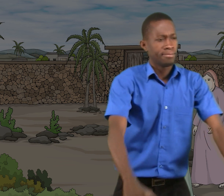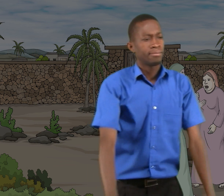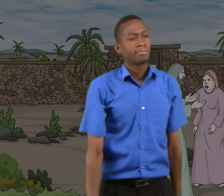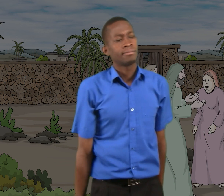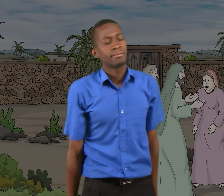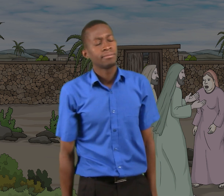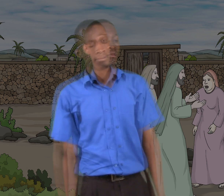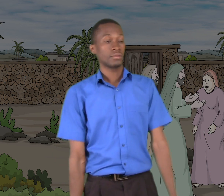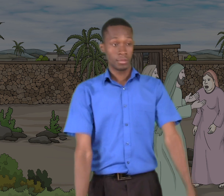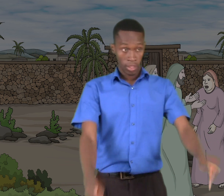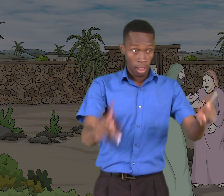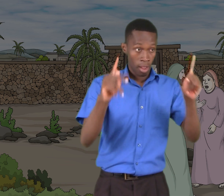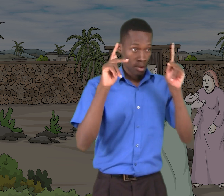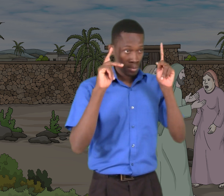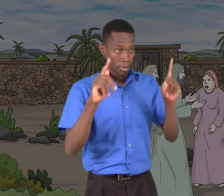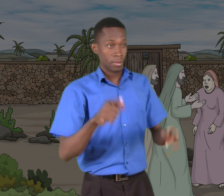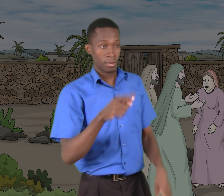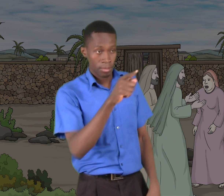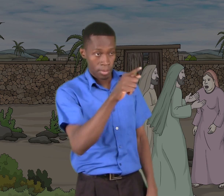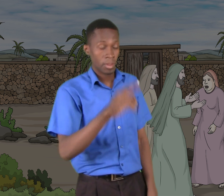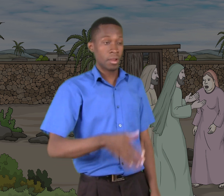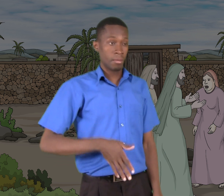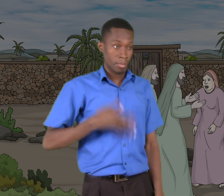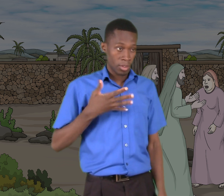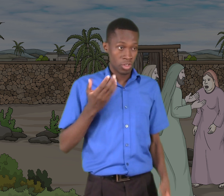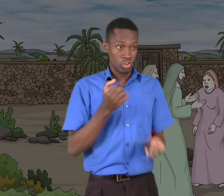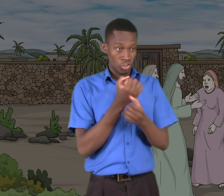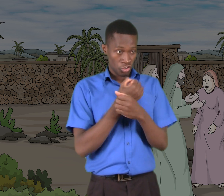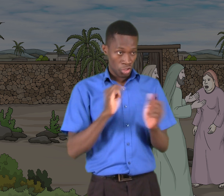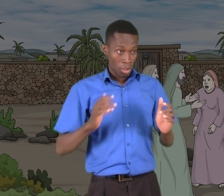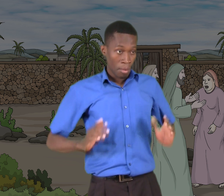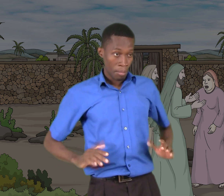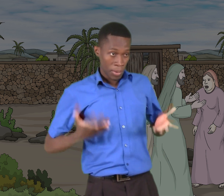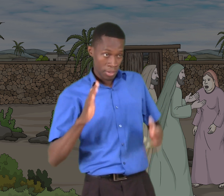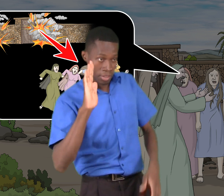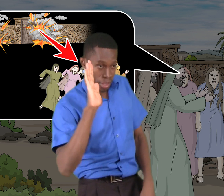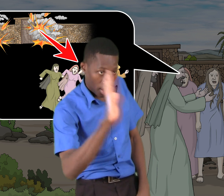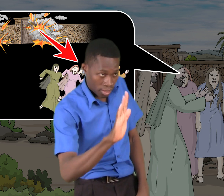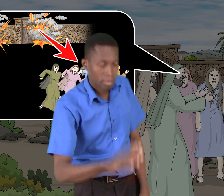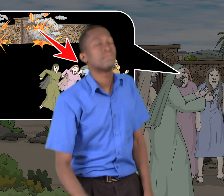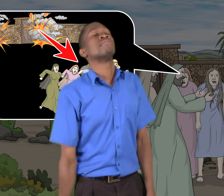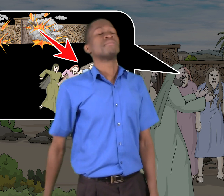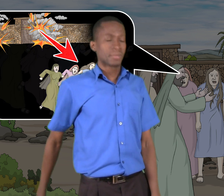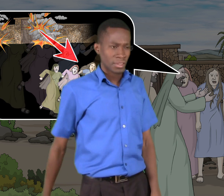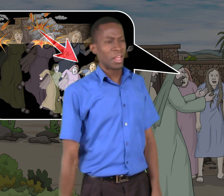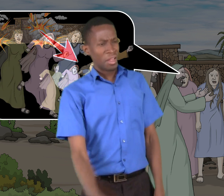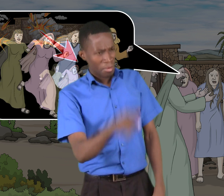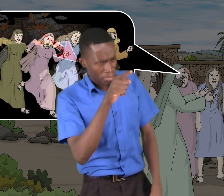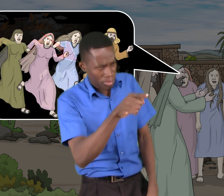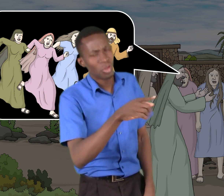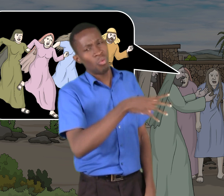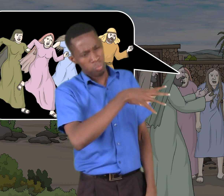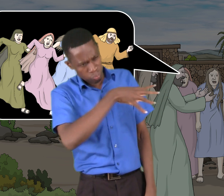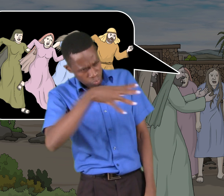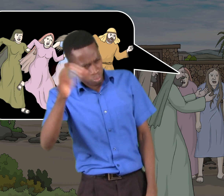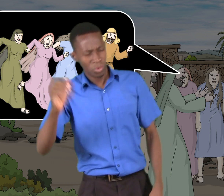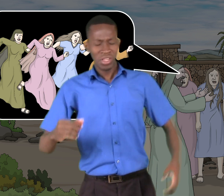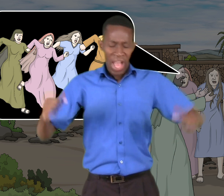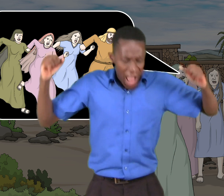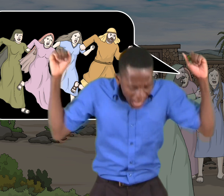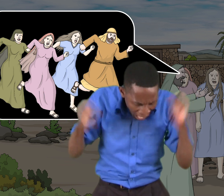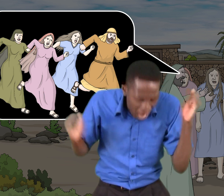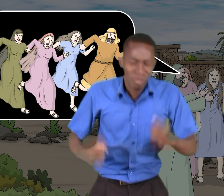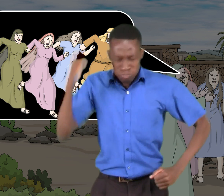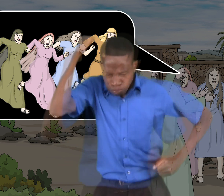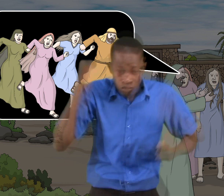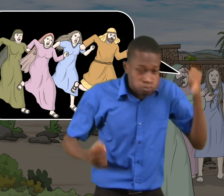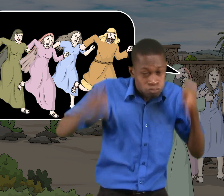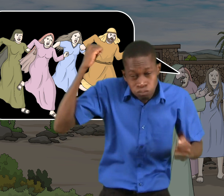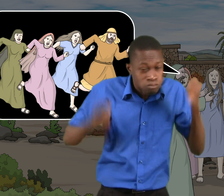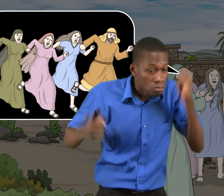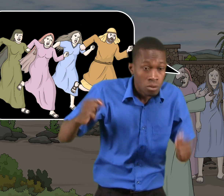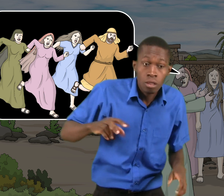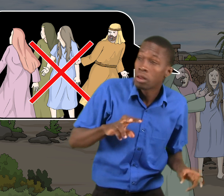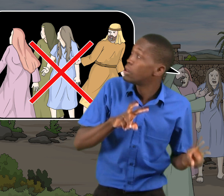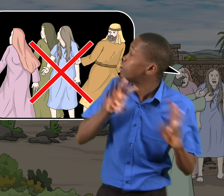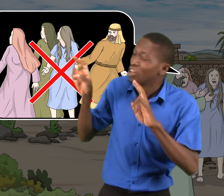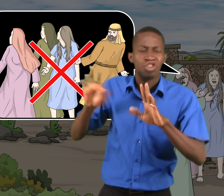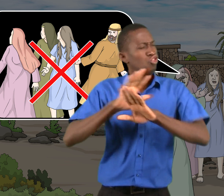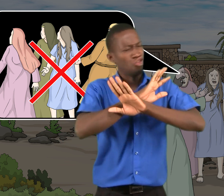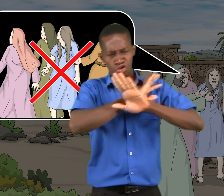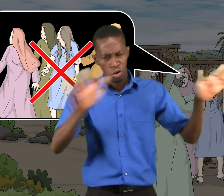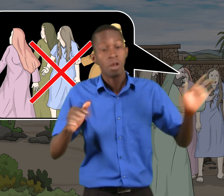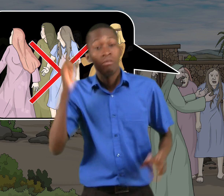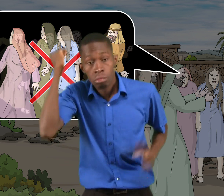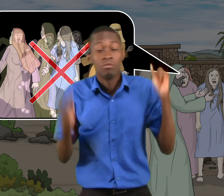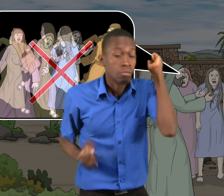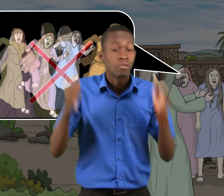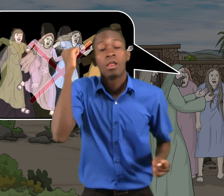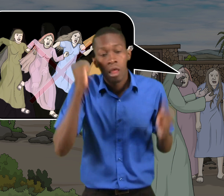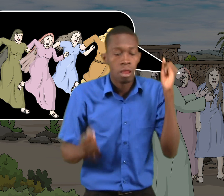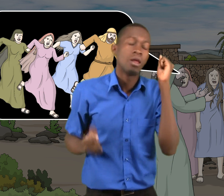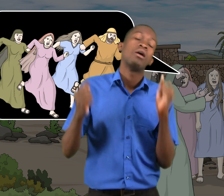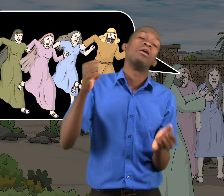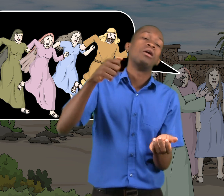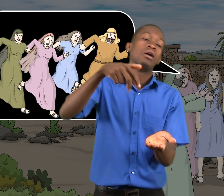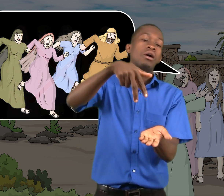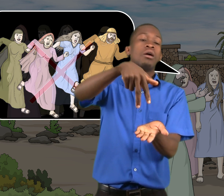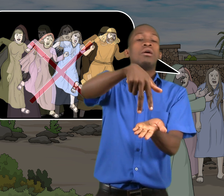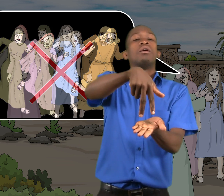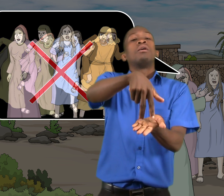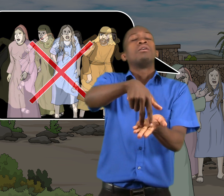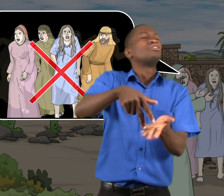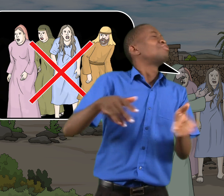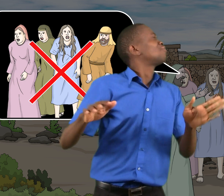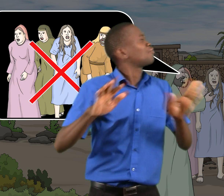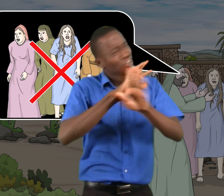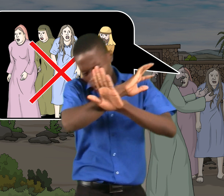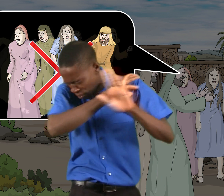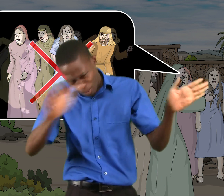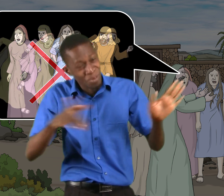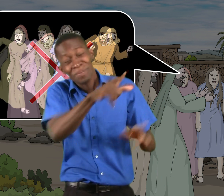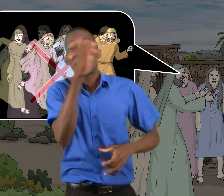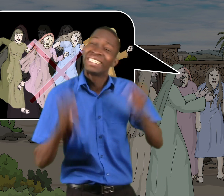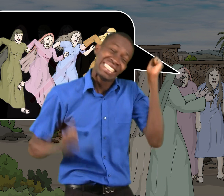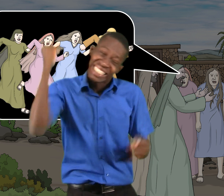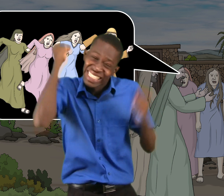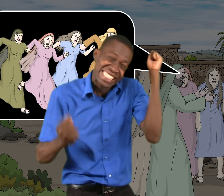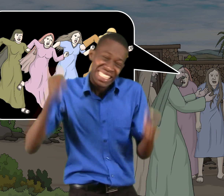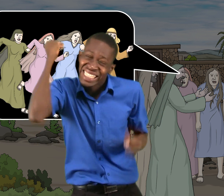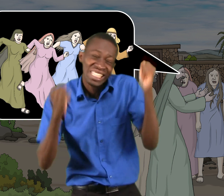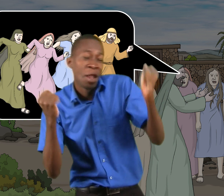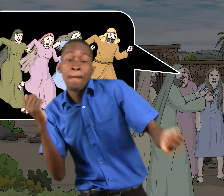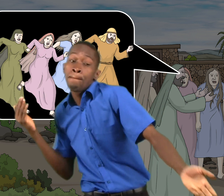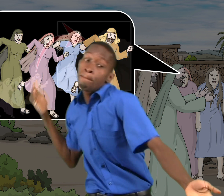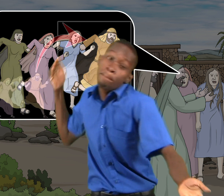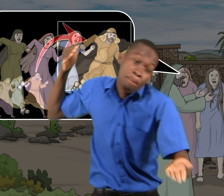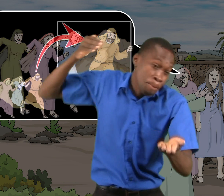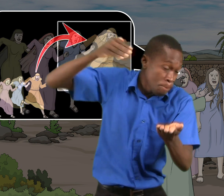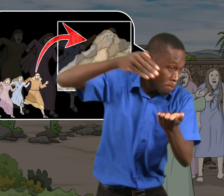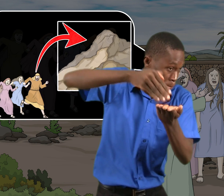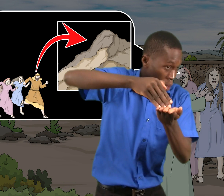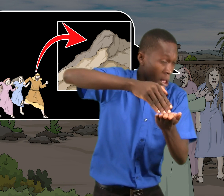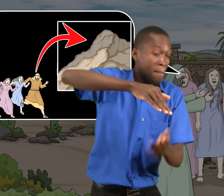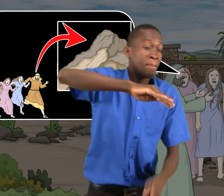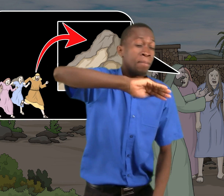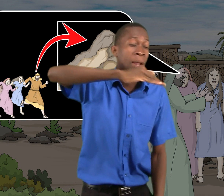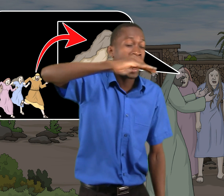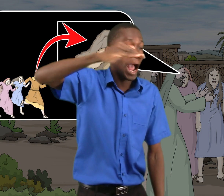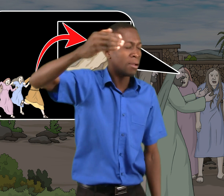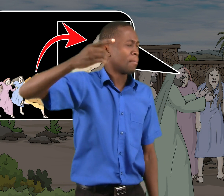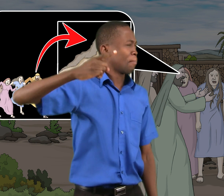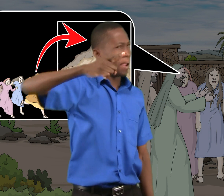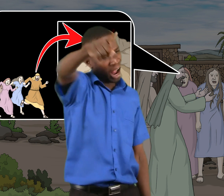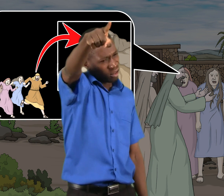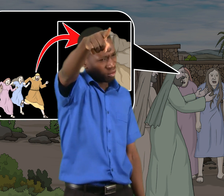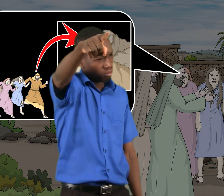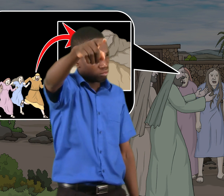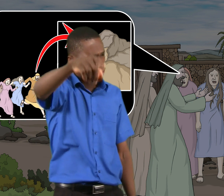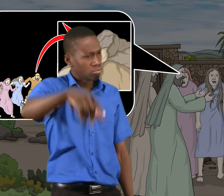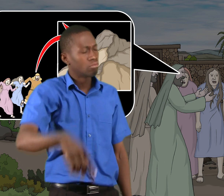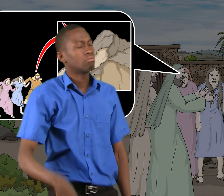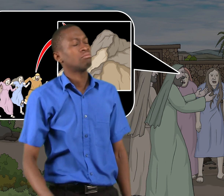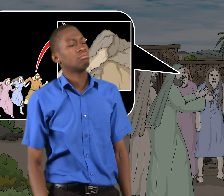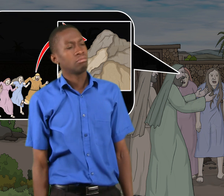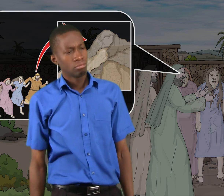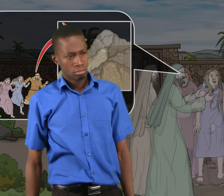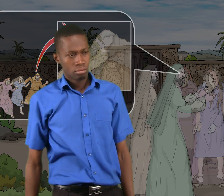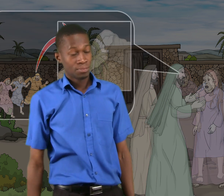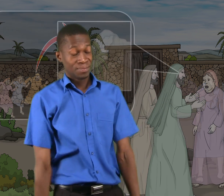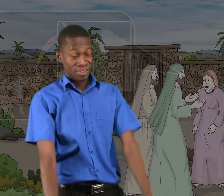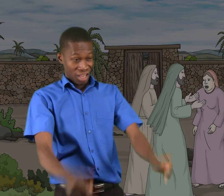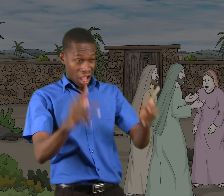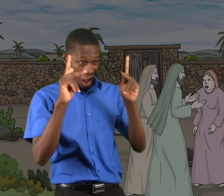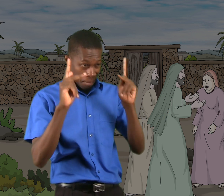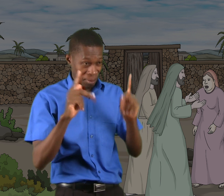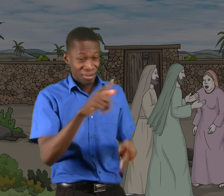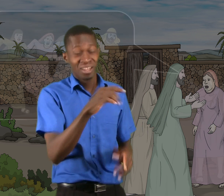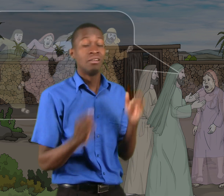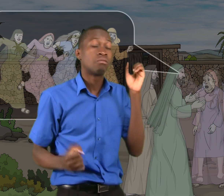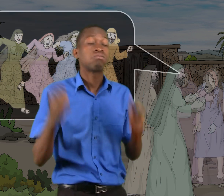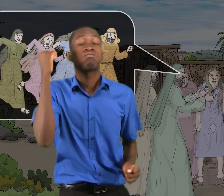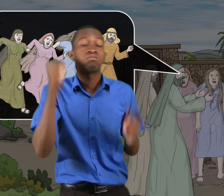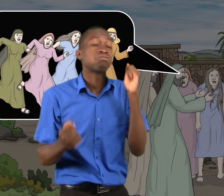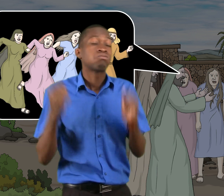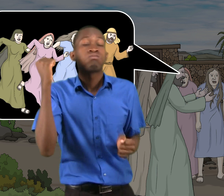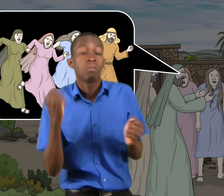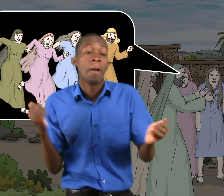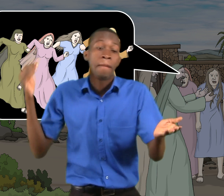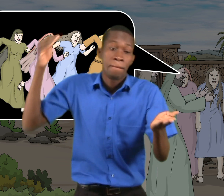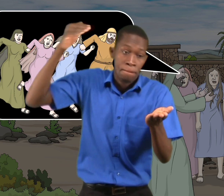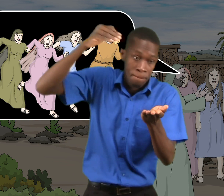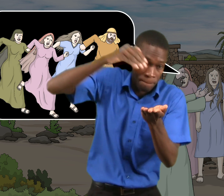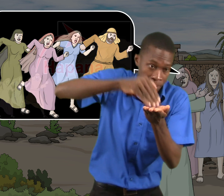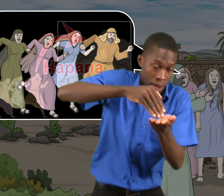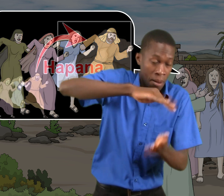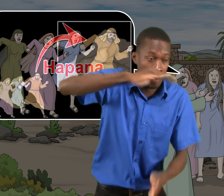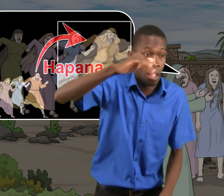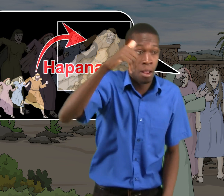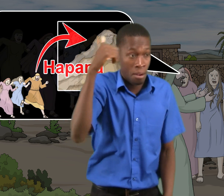Do not look back, and do not stop anywhere on the plain! Flee to the mountains, or you will be swept away!”